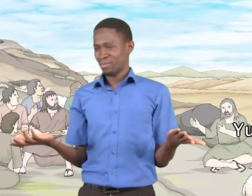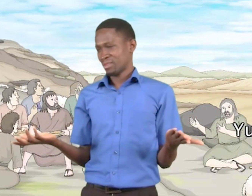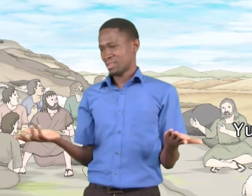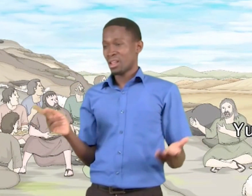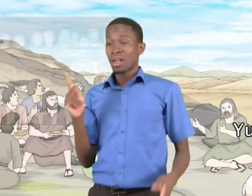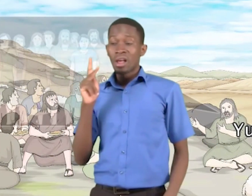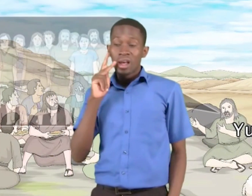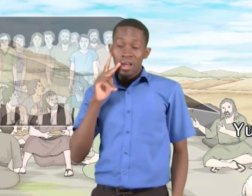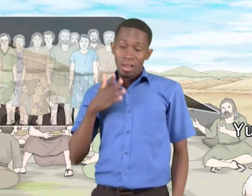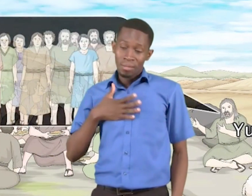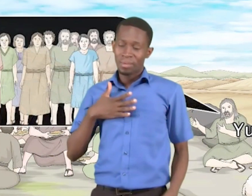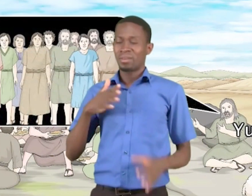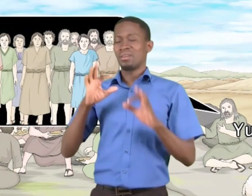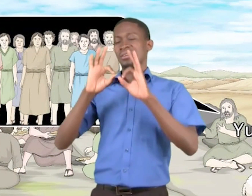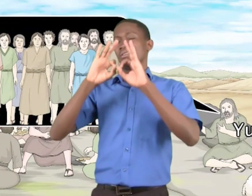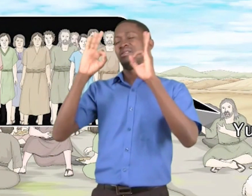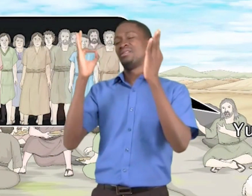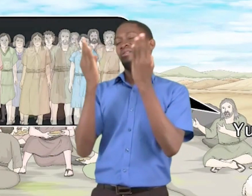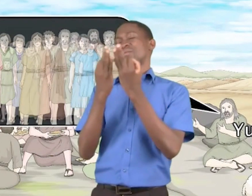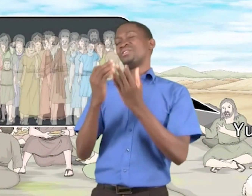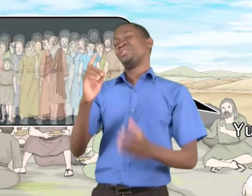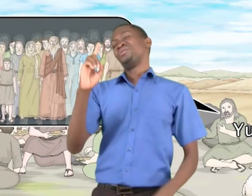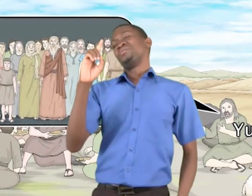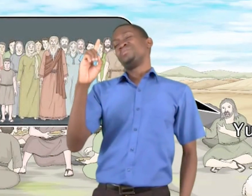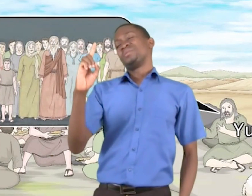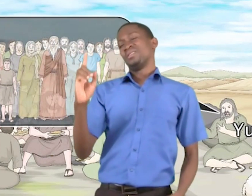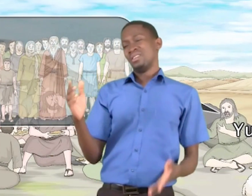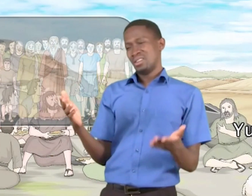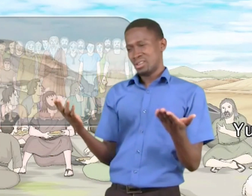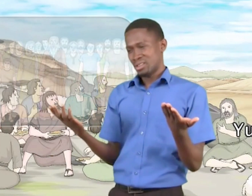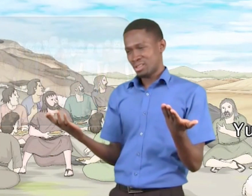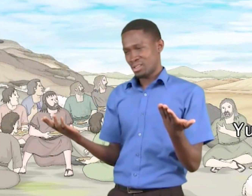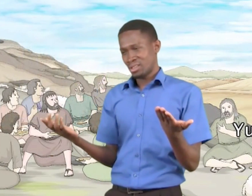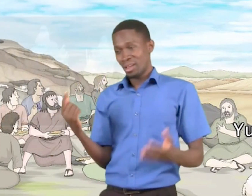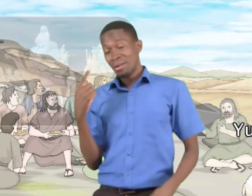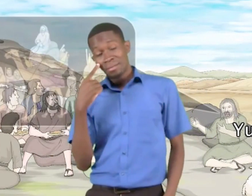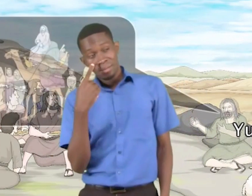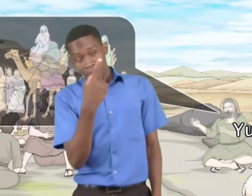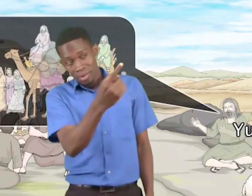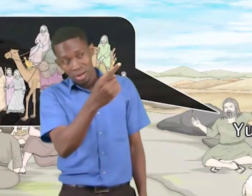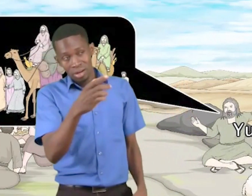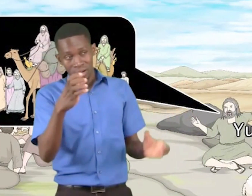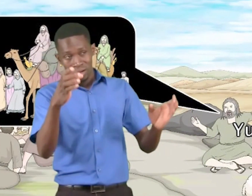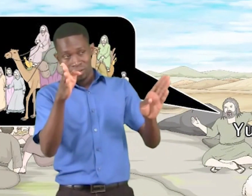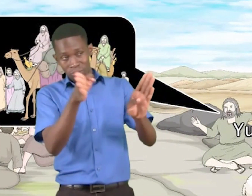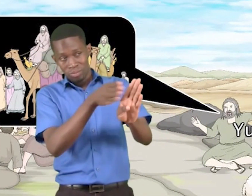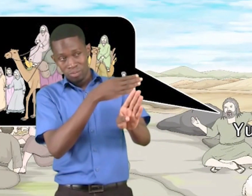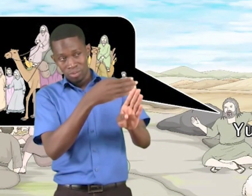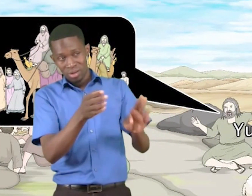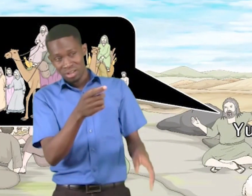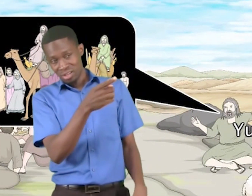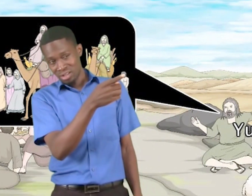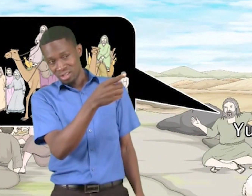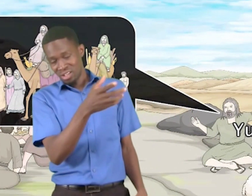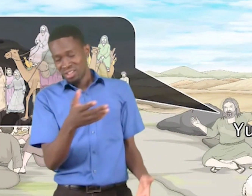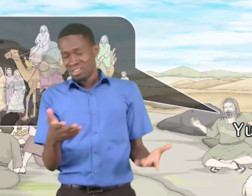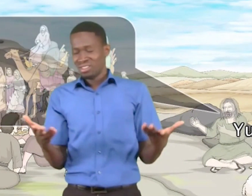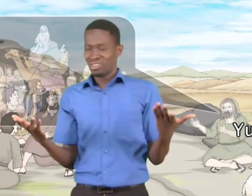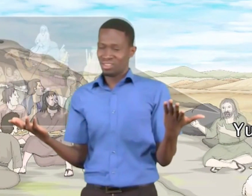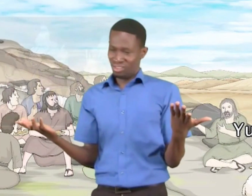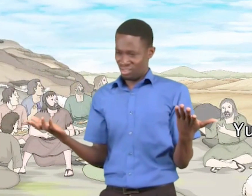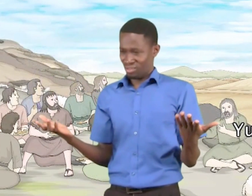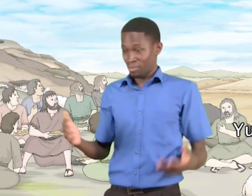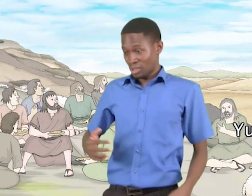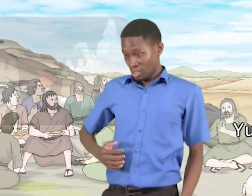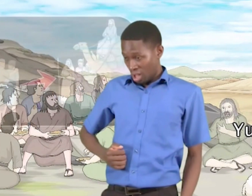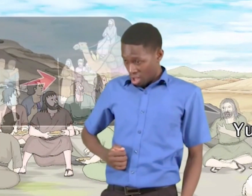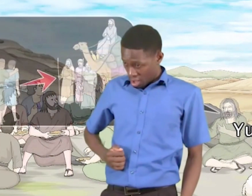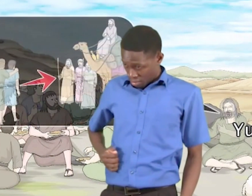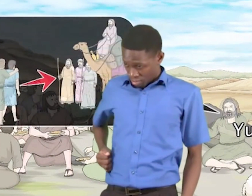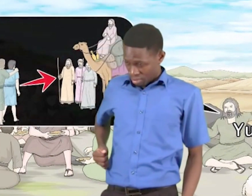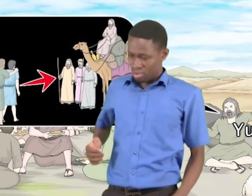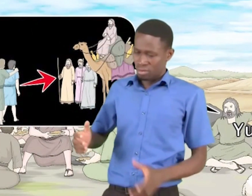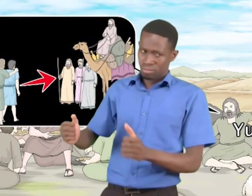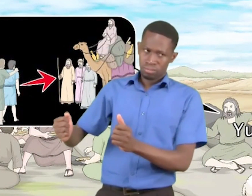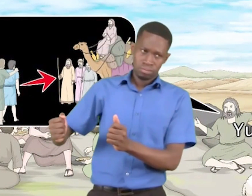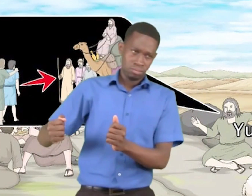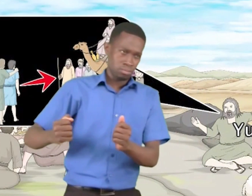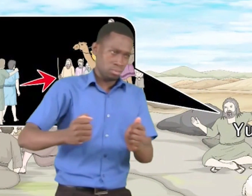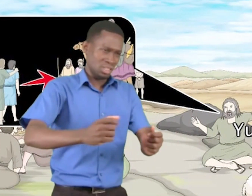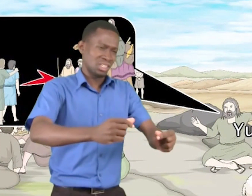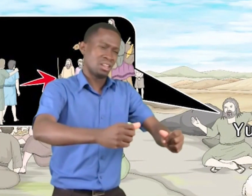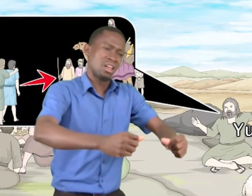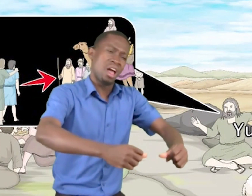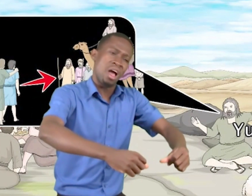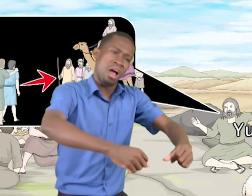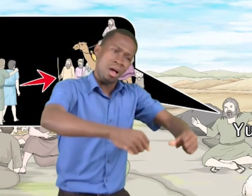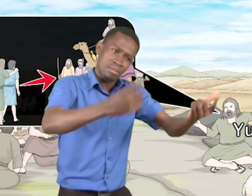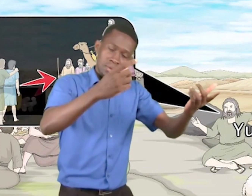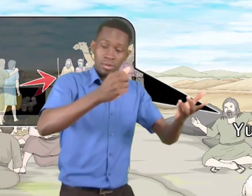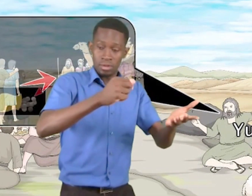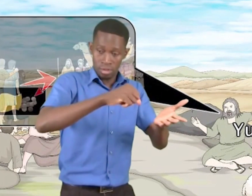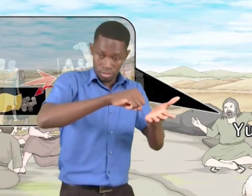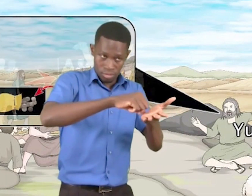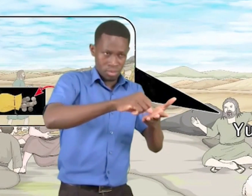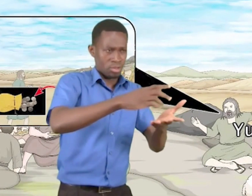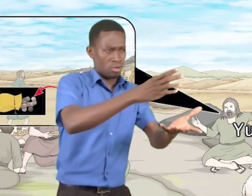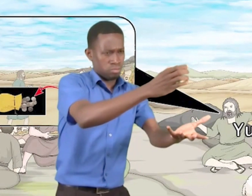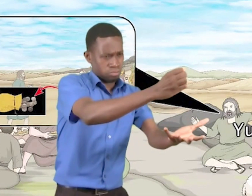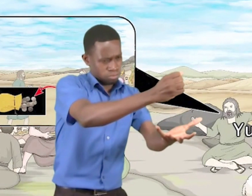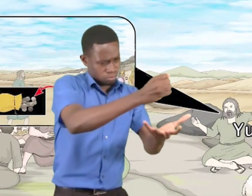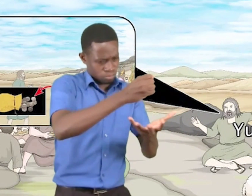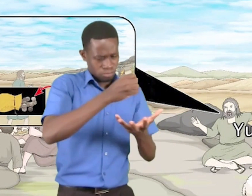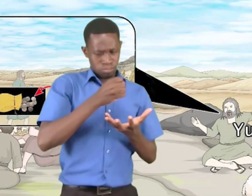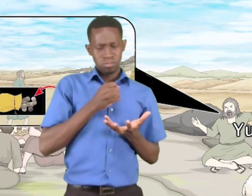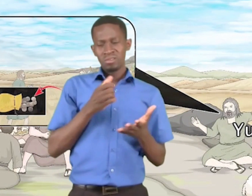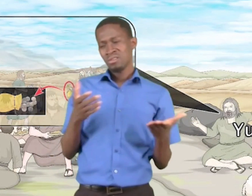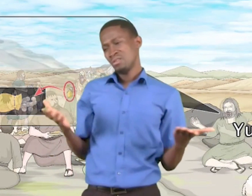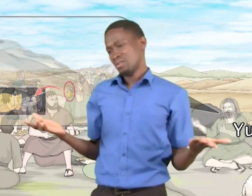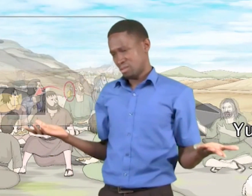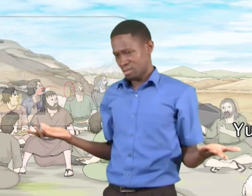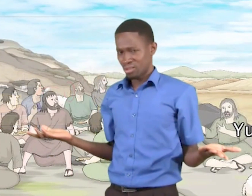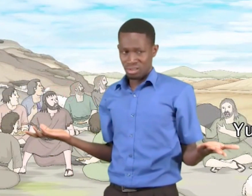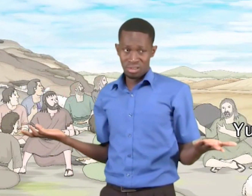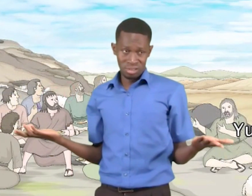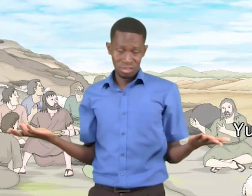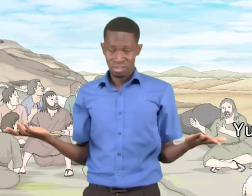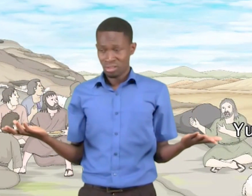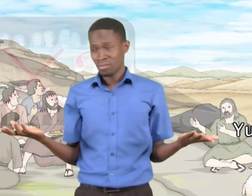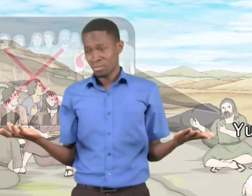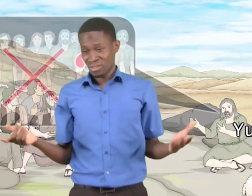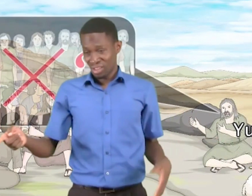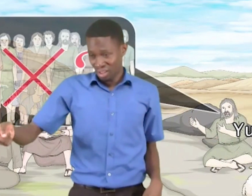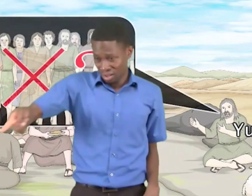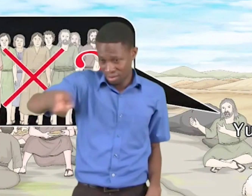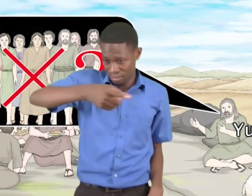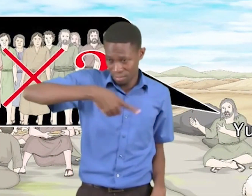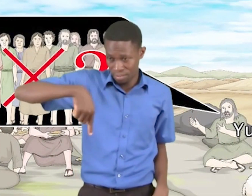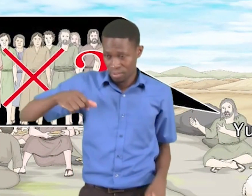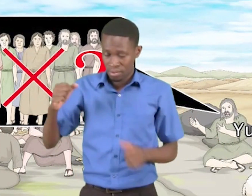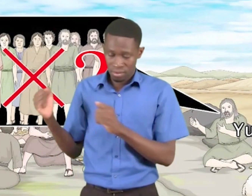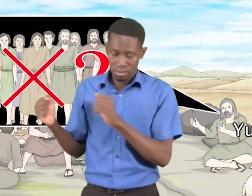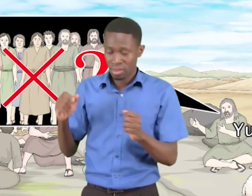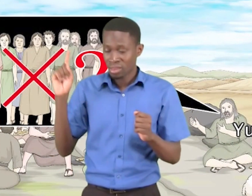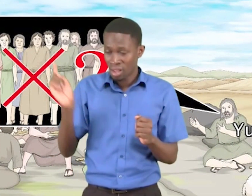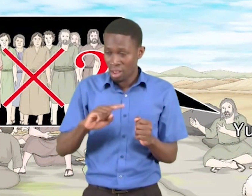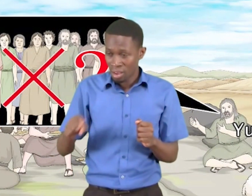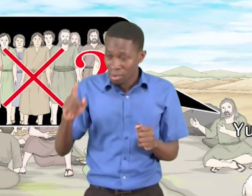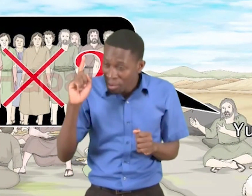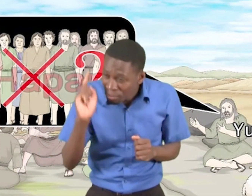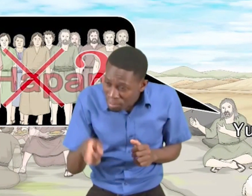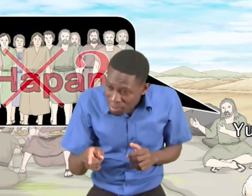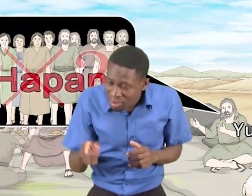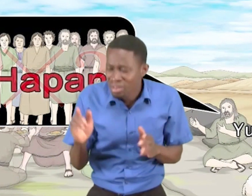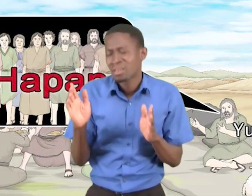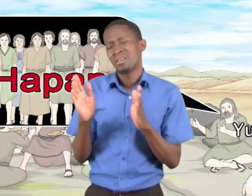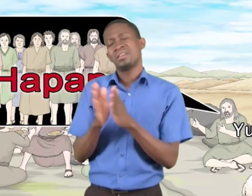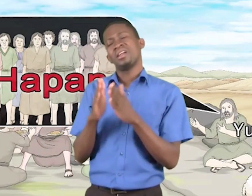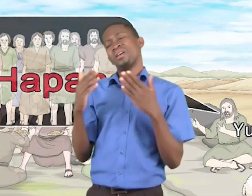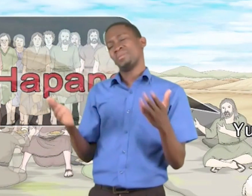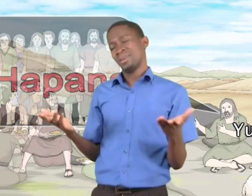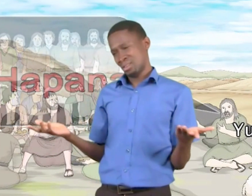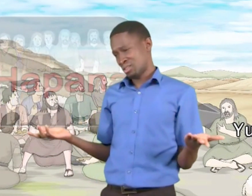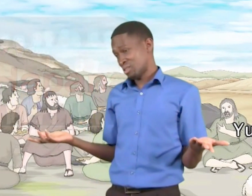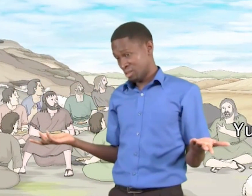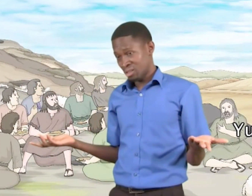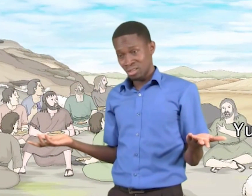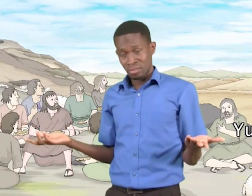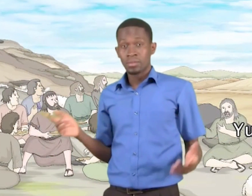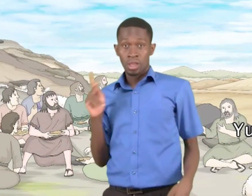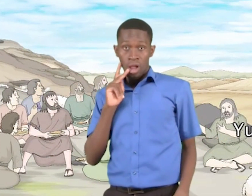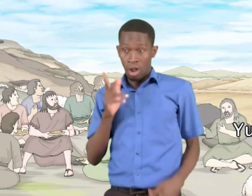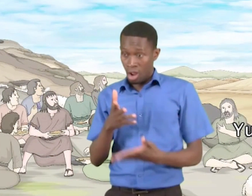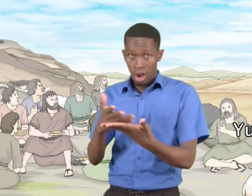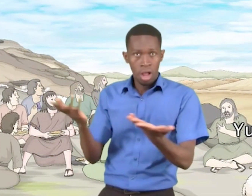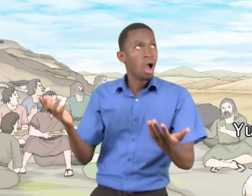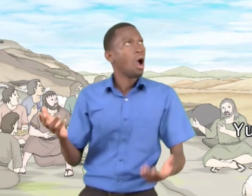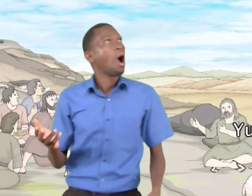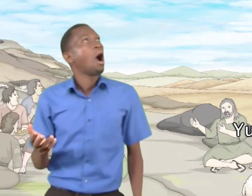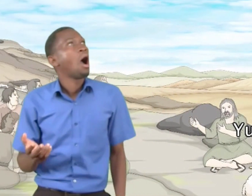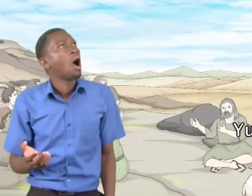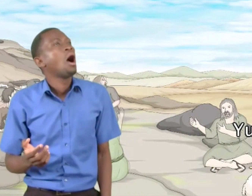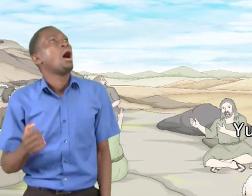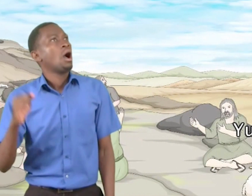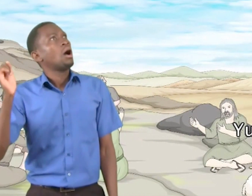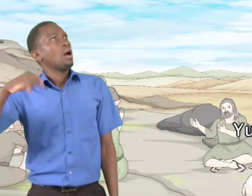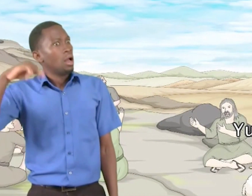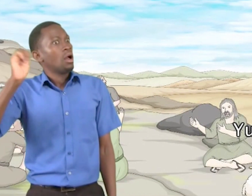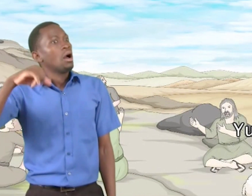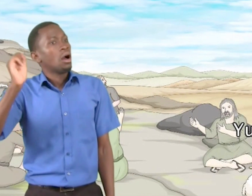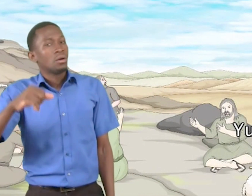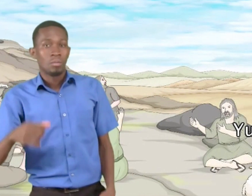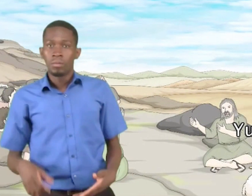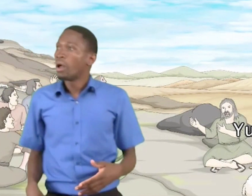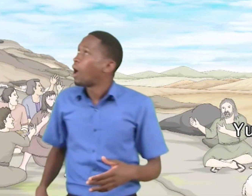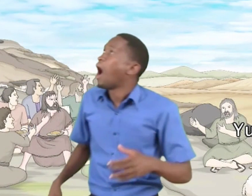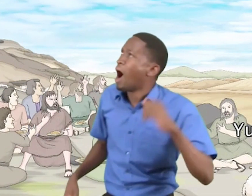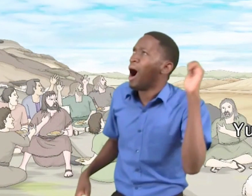Come, let us sell him to the Ishmaelites and not lay a hand on him; for he is our brother, our own flesh.”